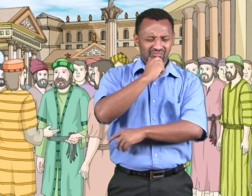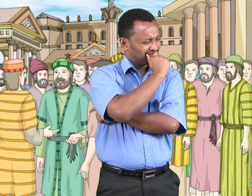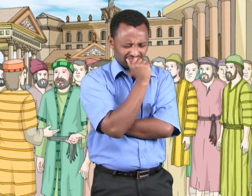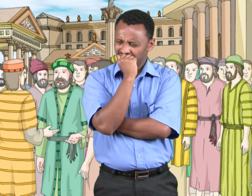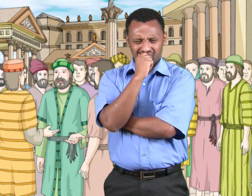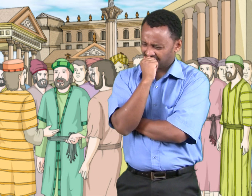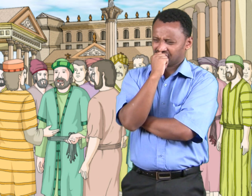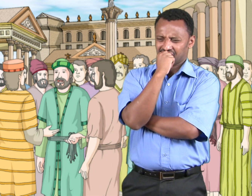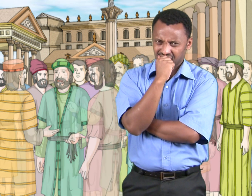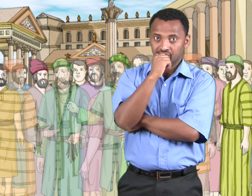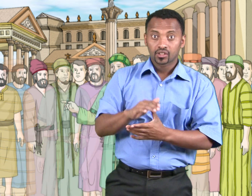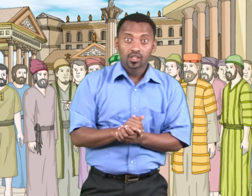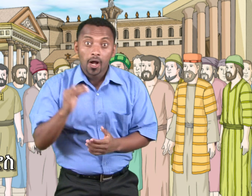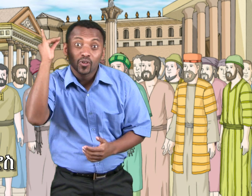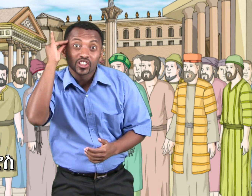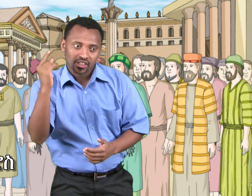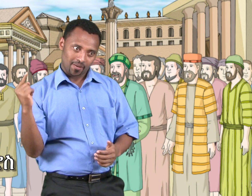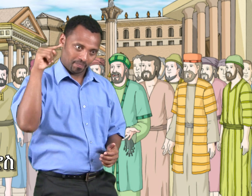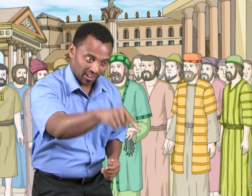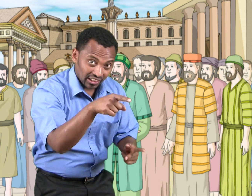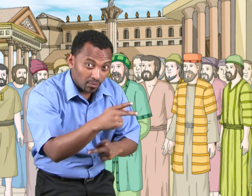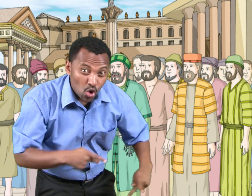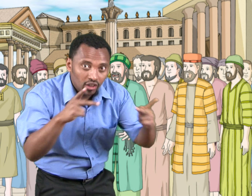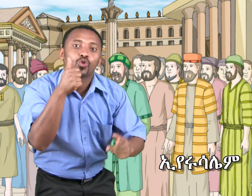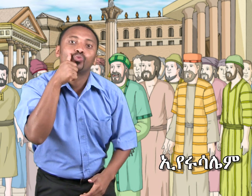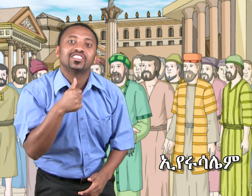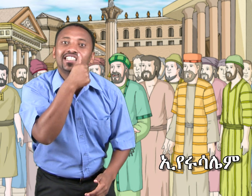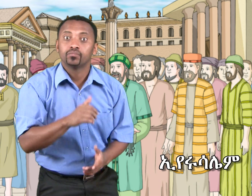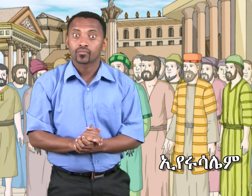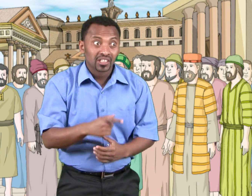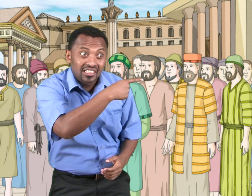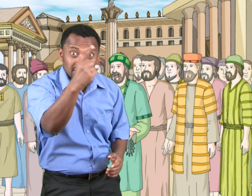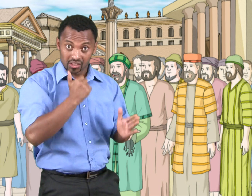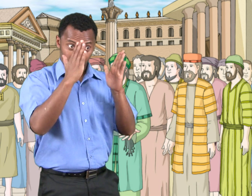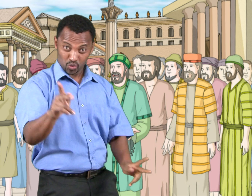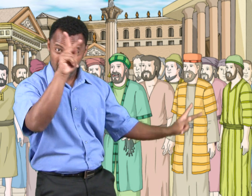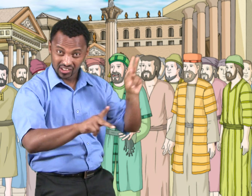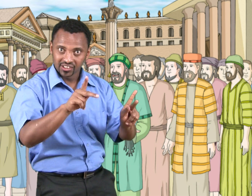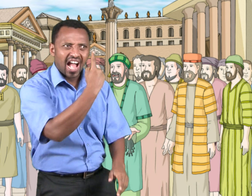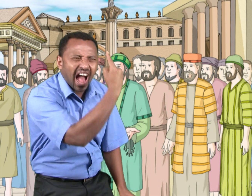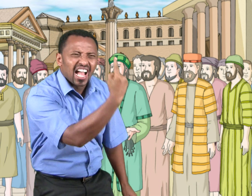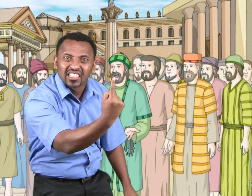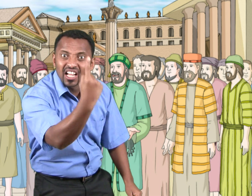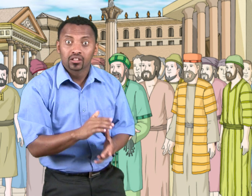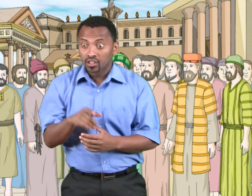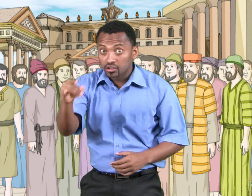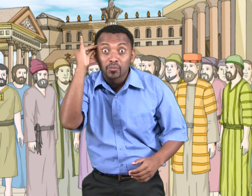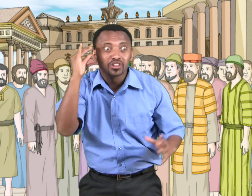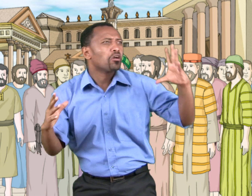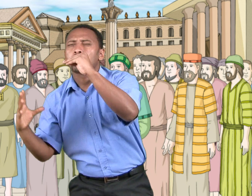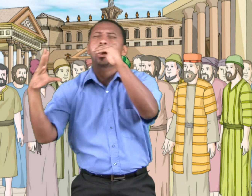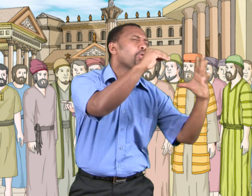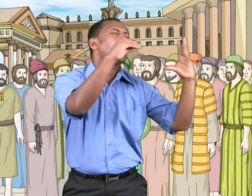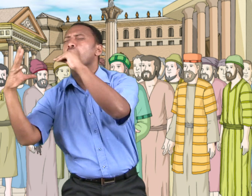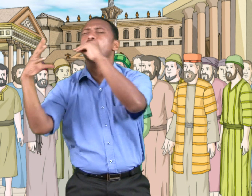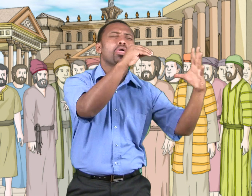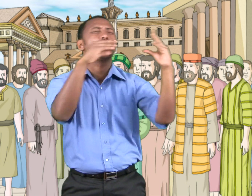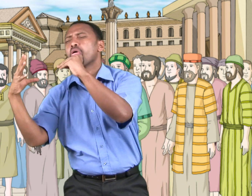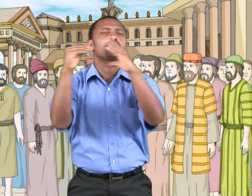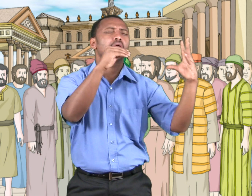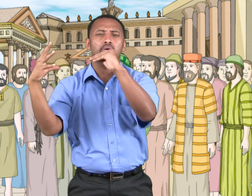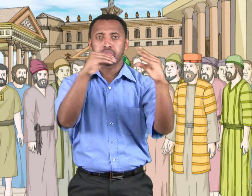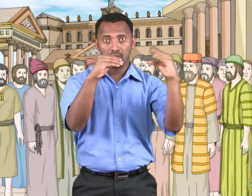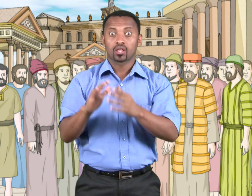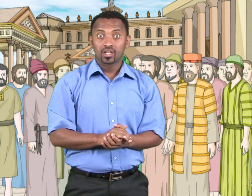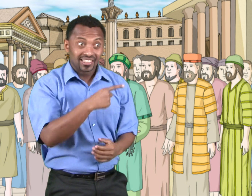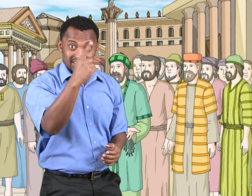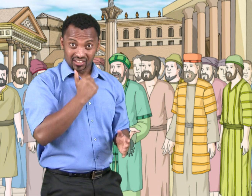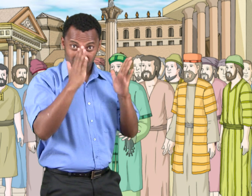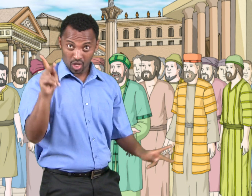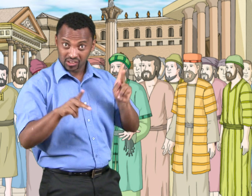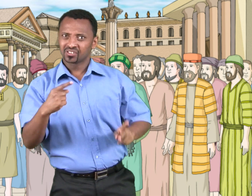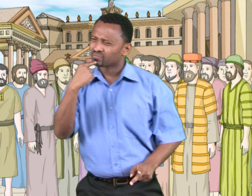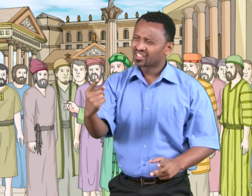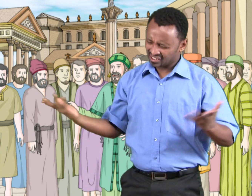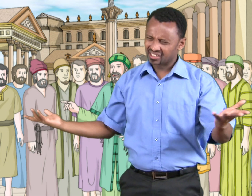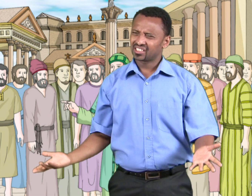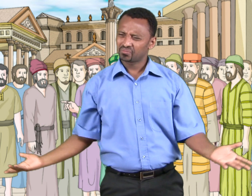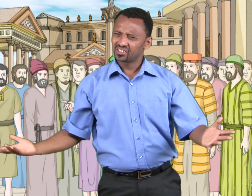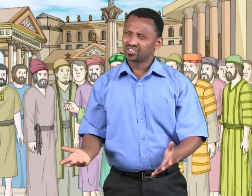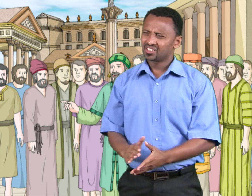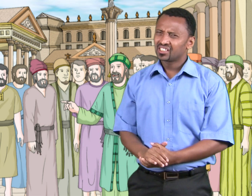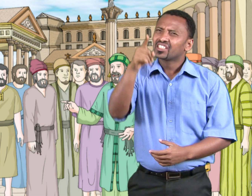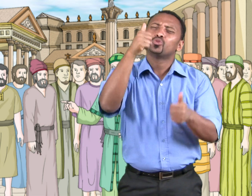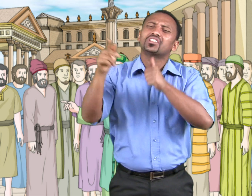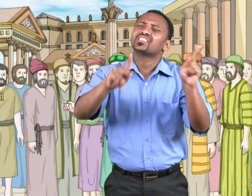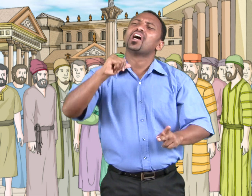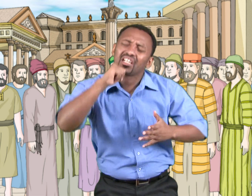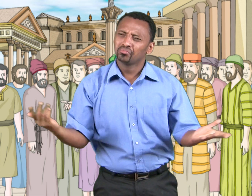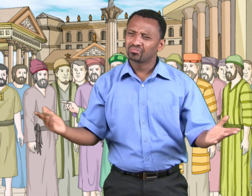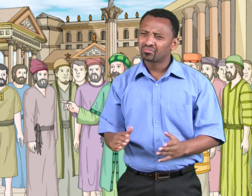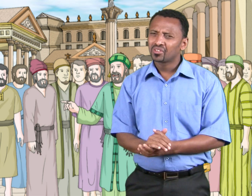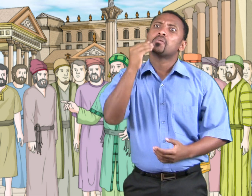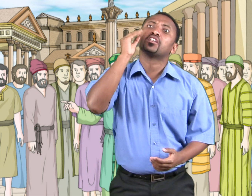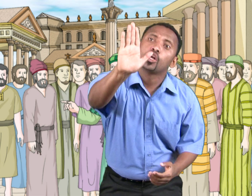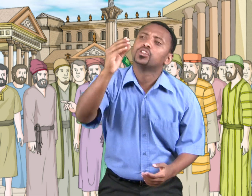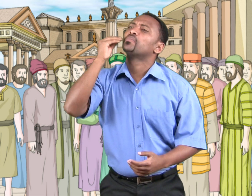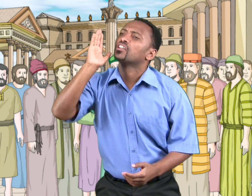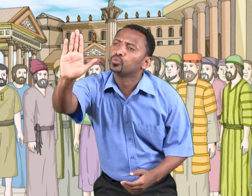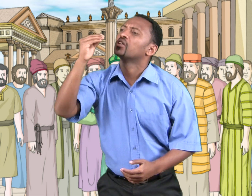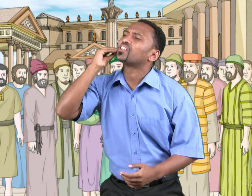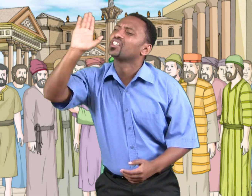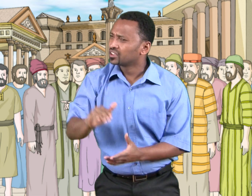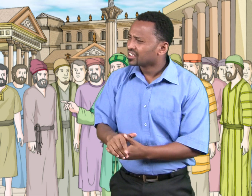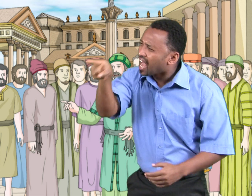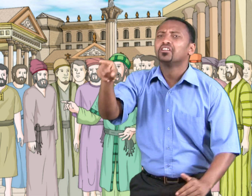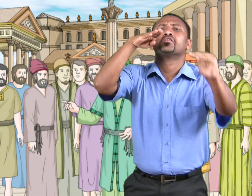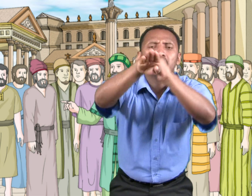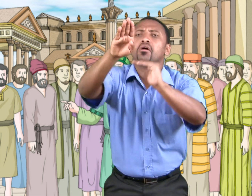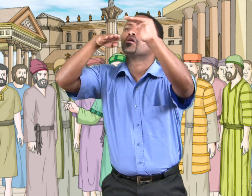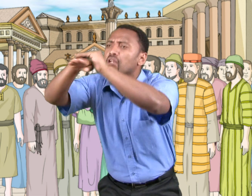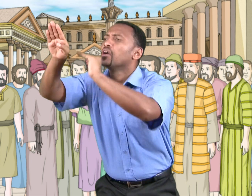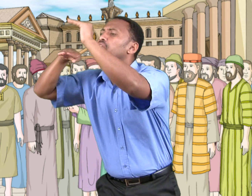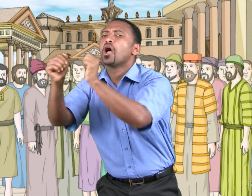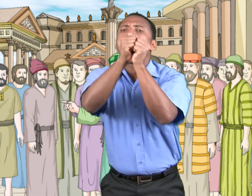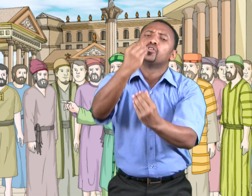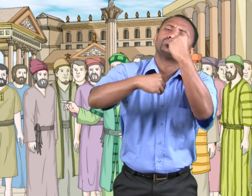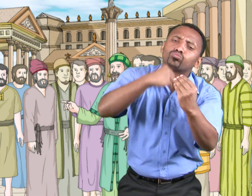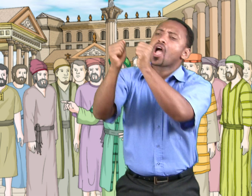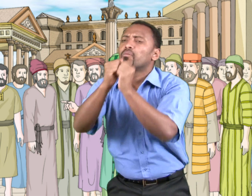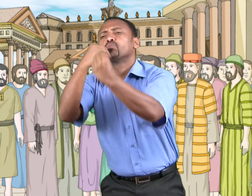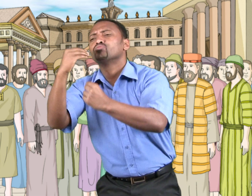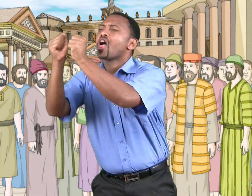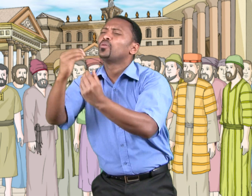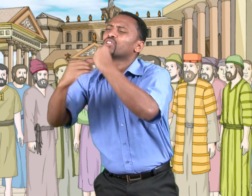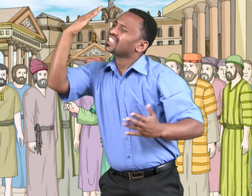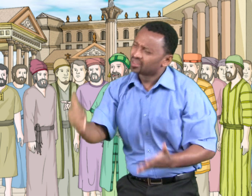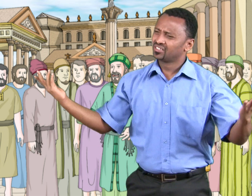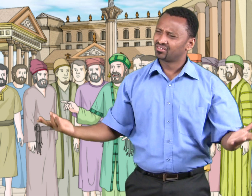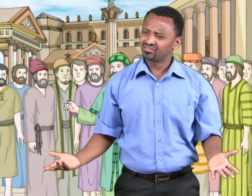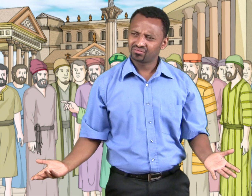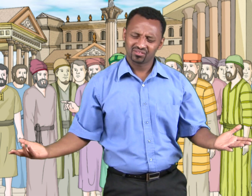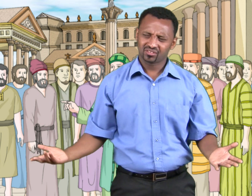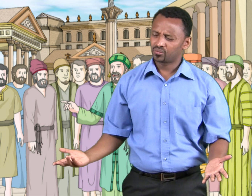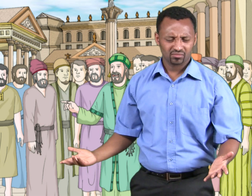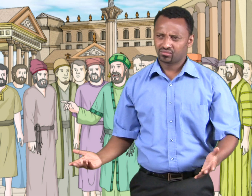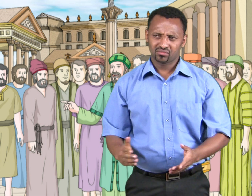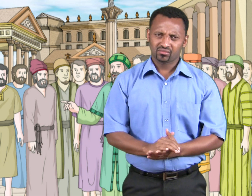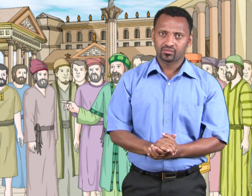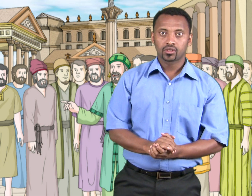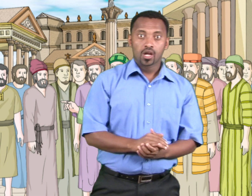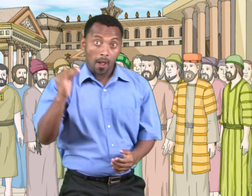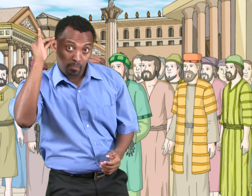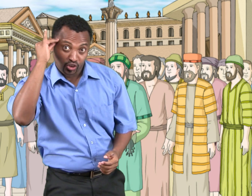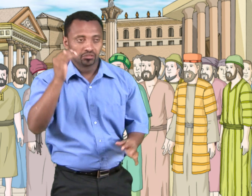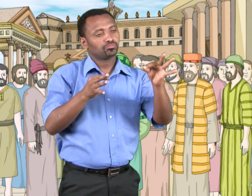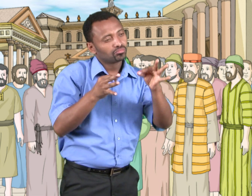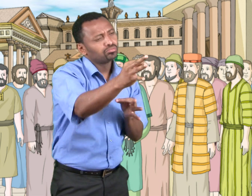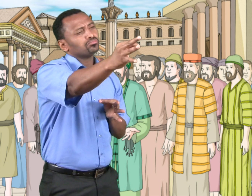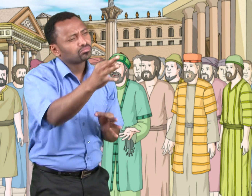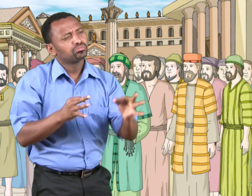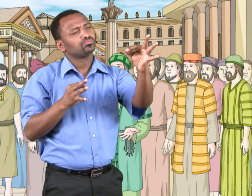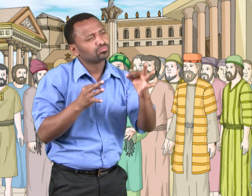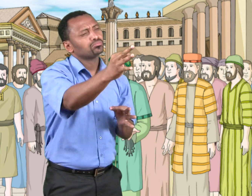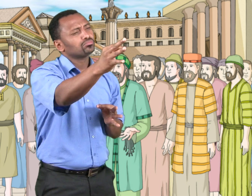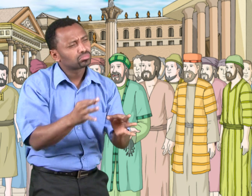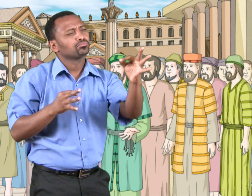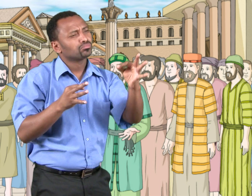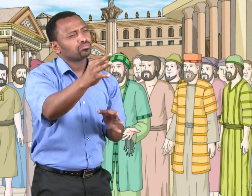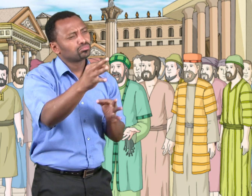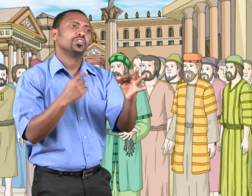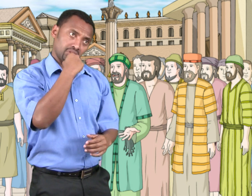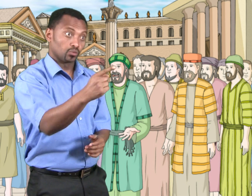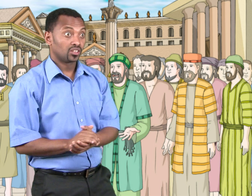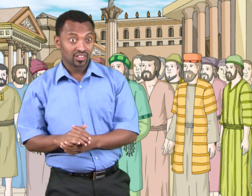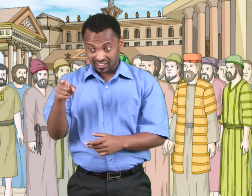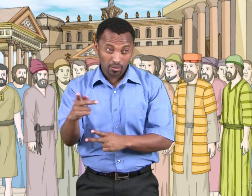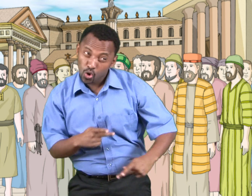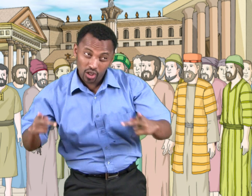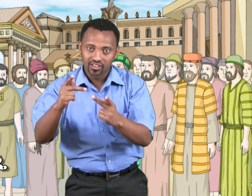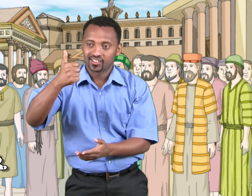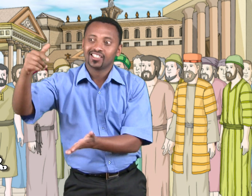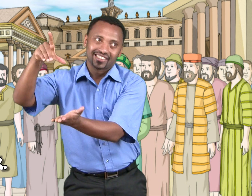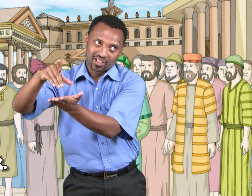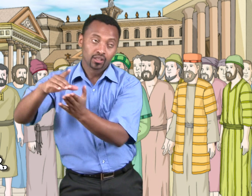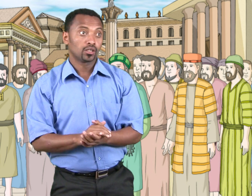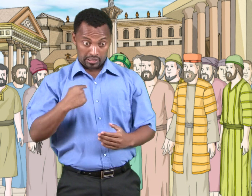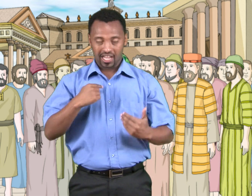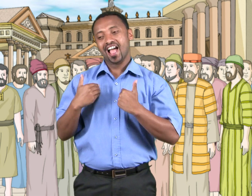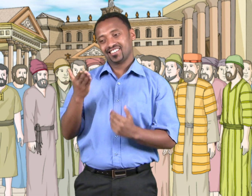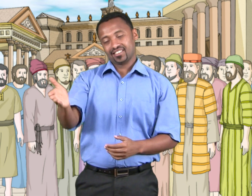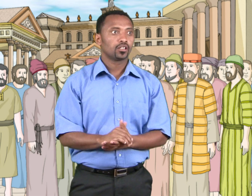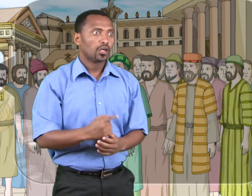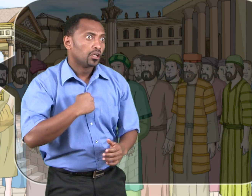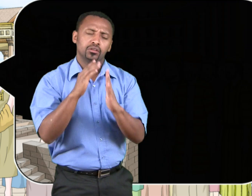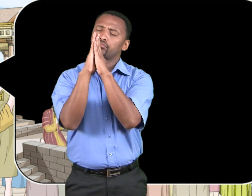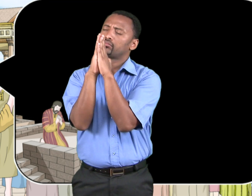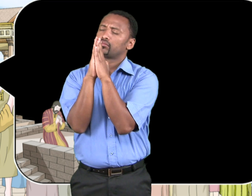So when Peter went up to Jerusalem, the circumcised believers took issue with him and said, “You visited uncircumcised men and ate with them.”